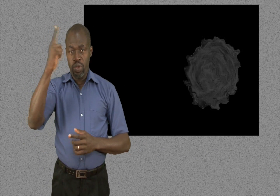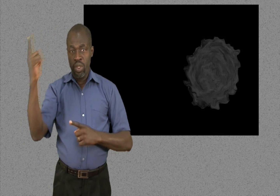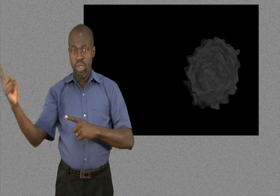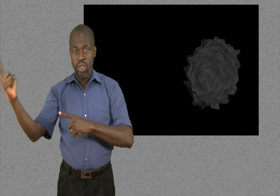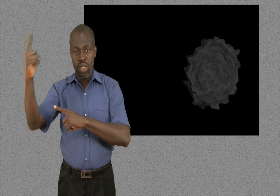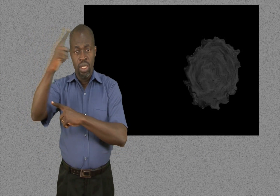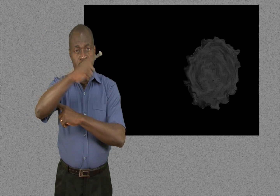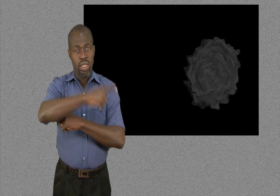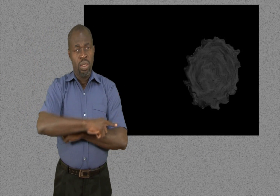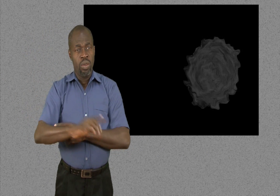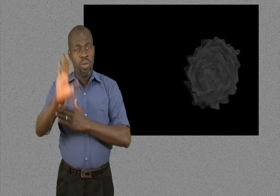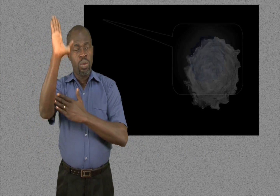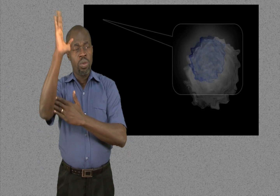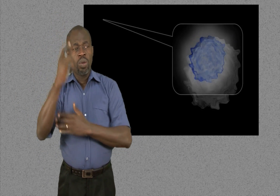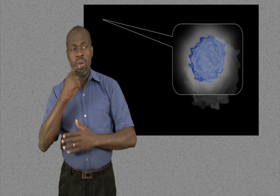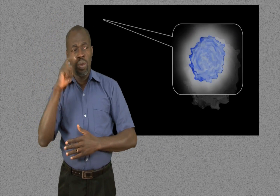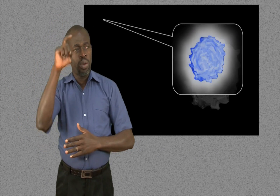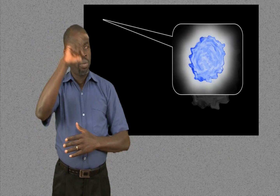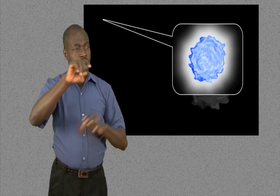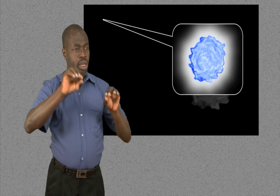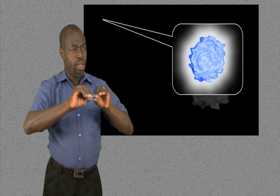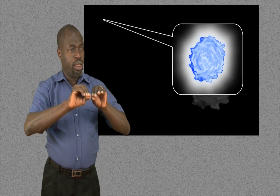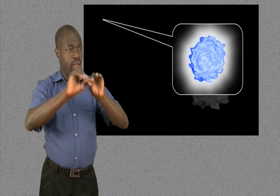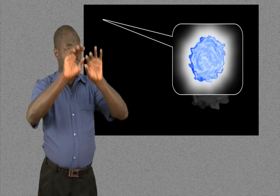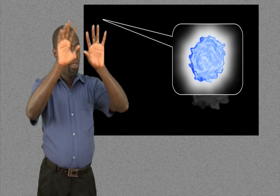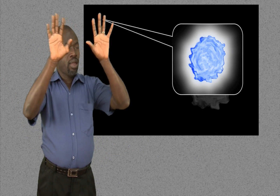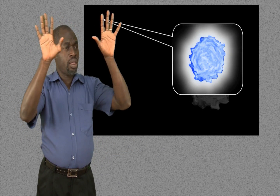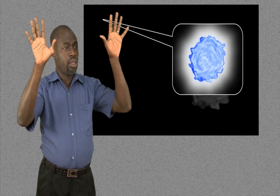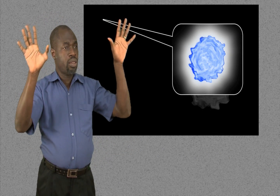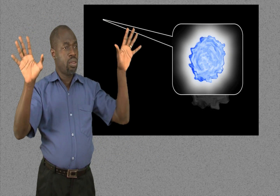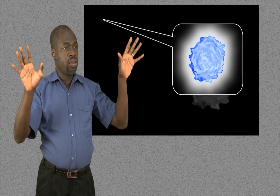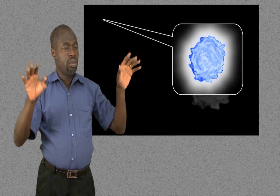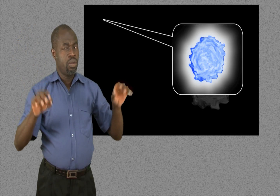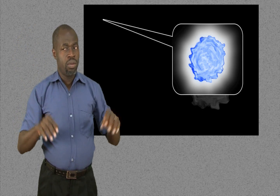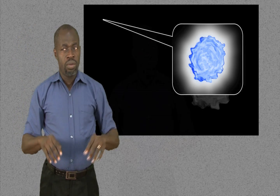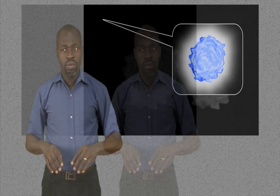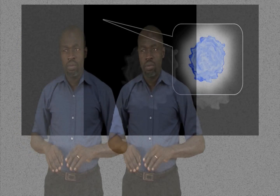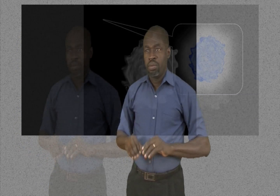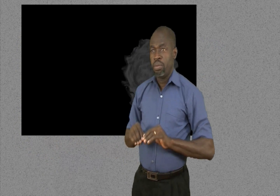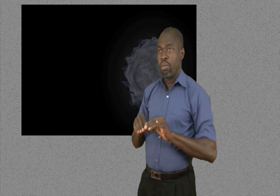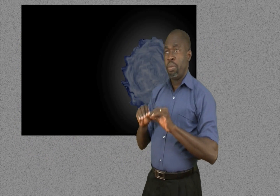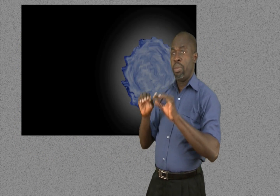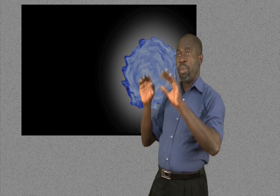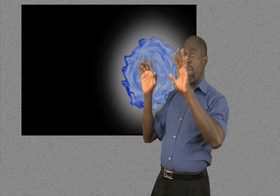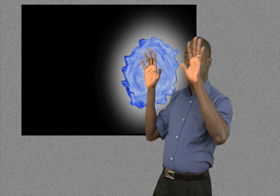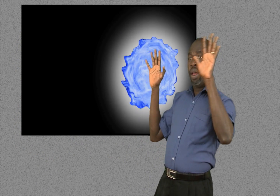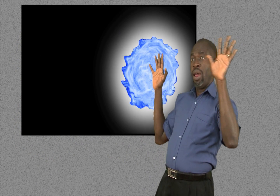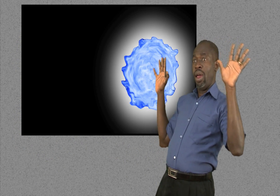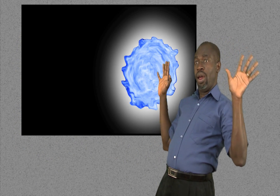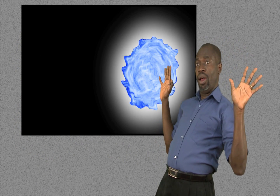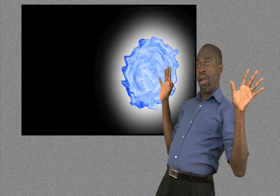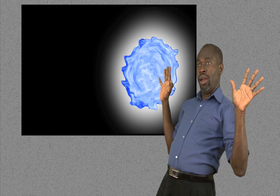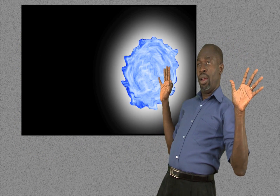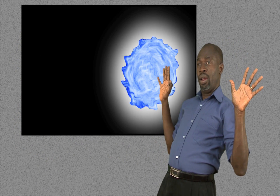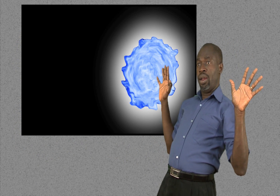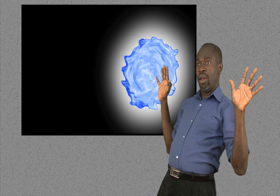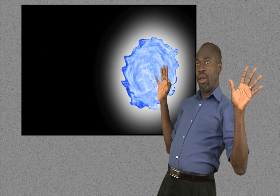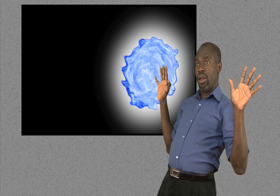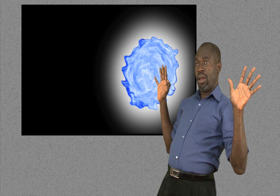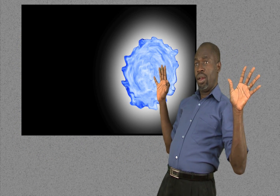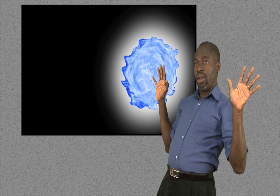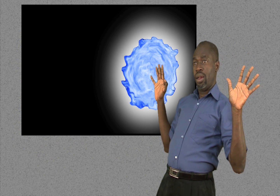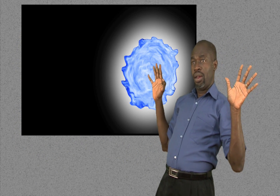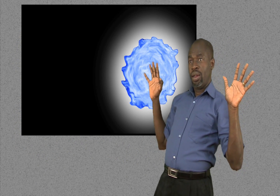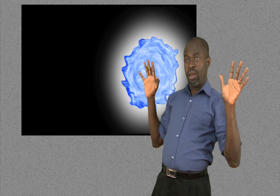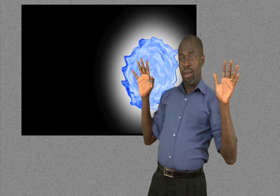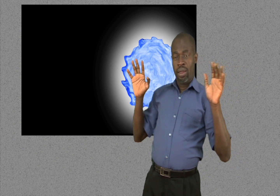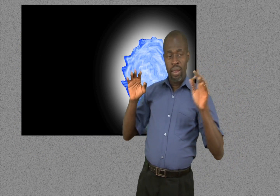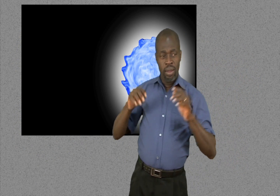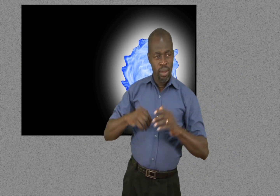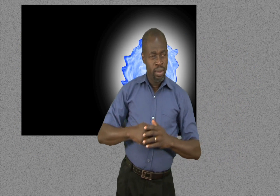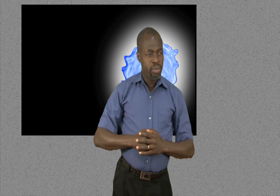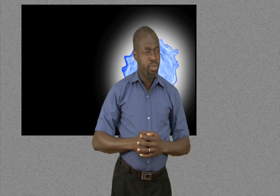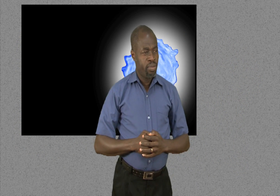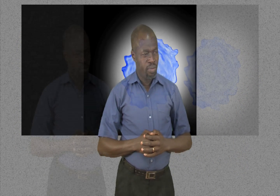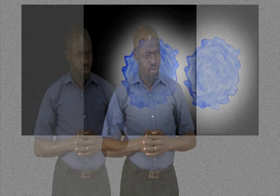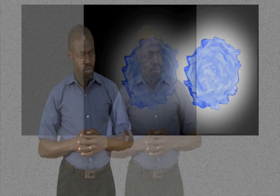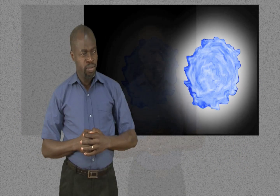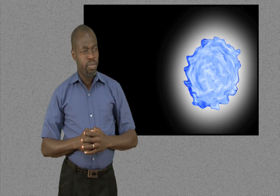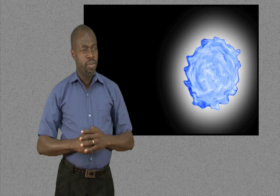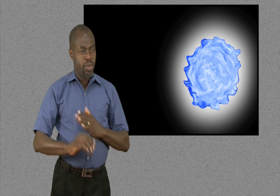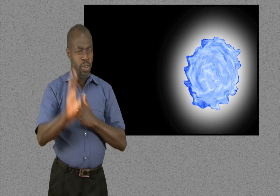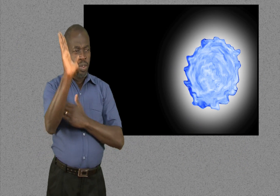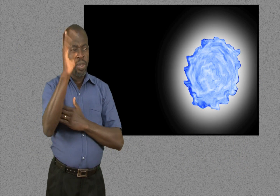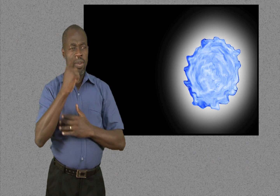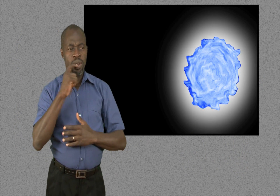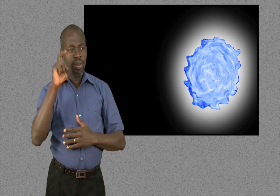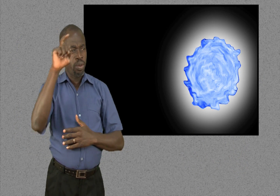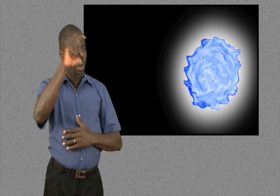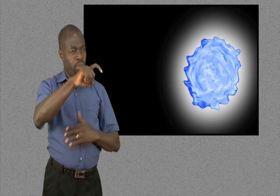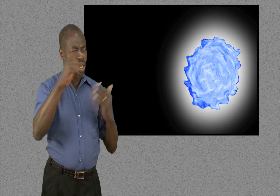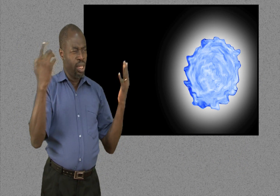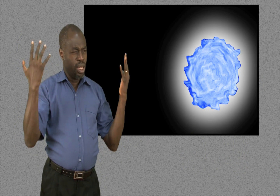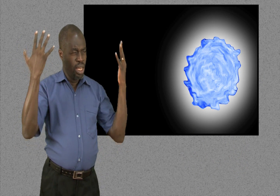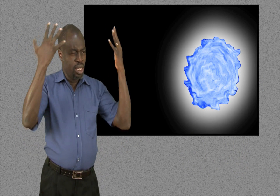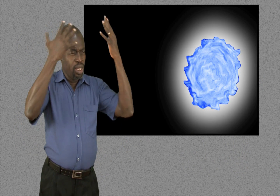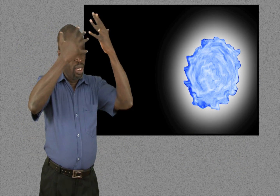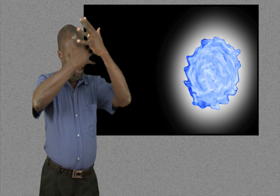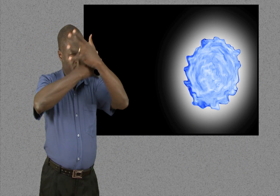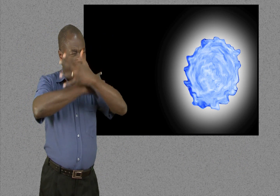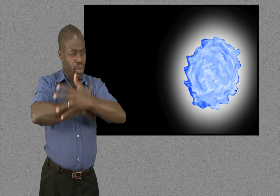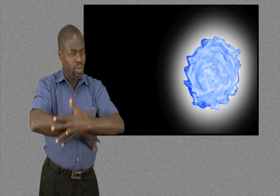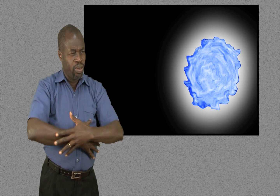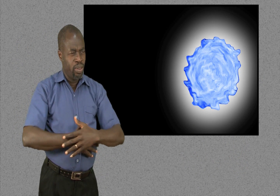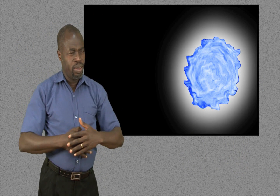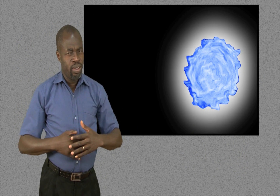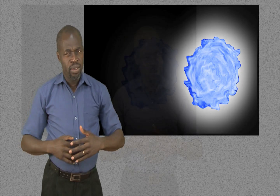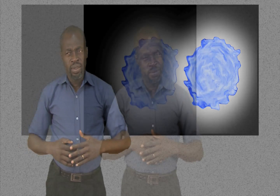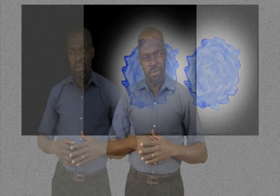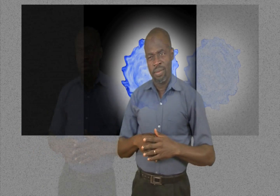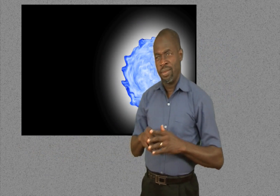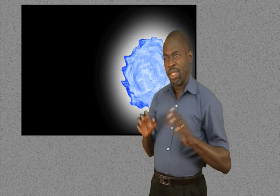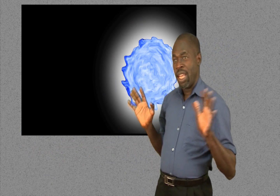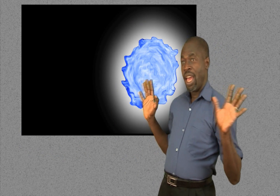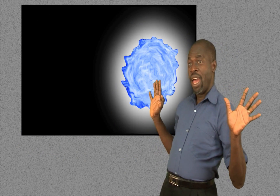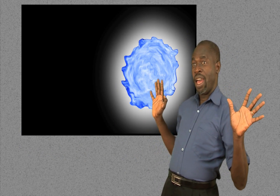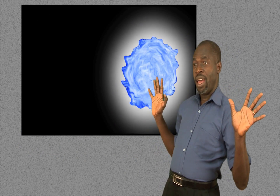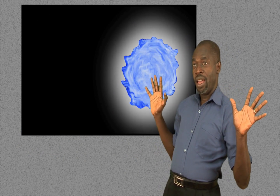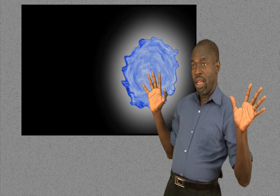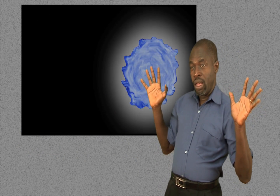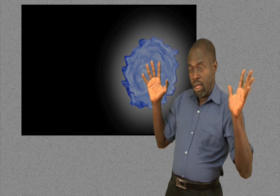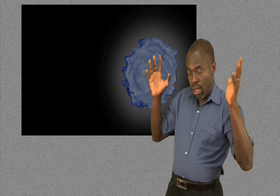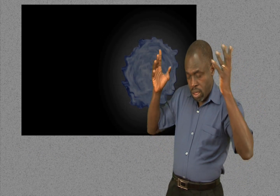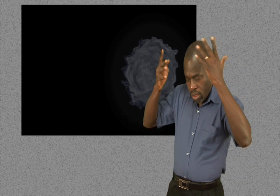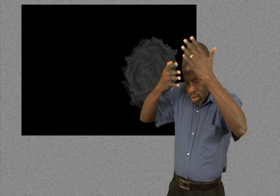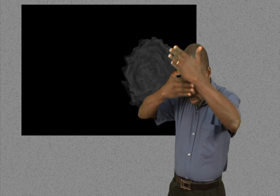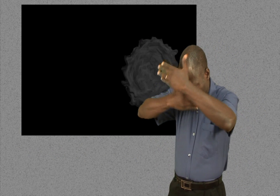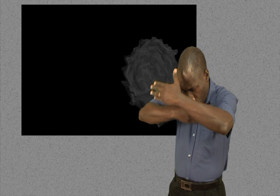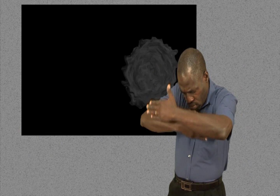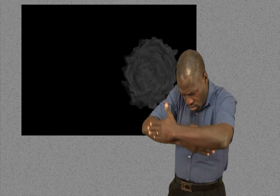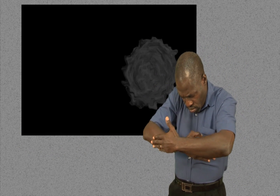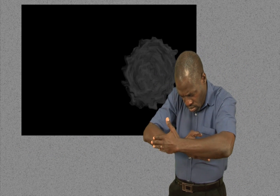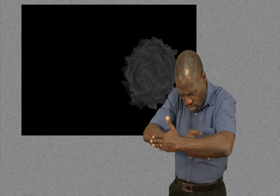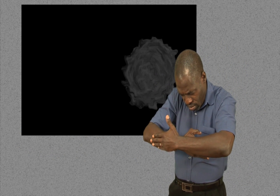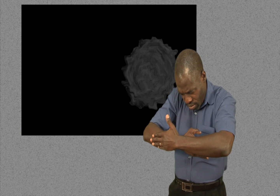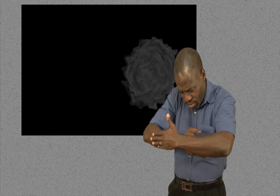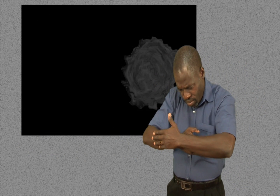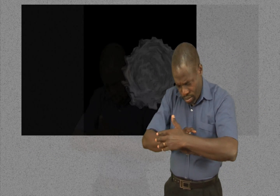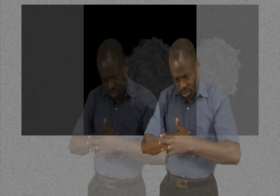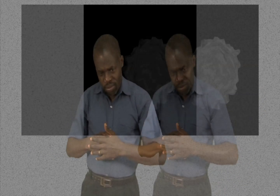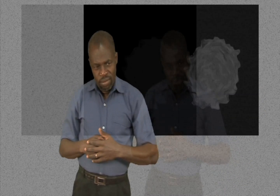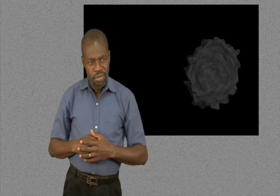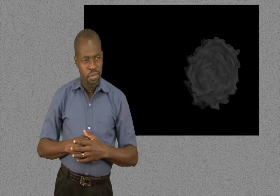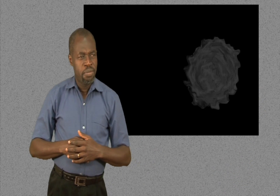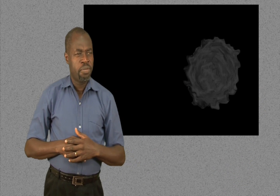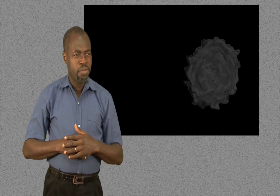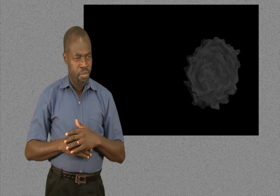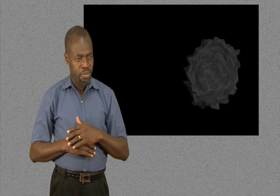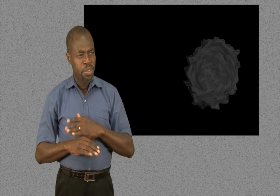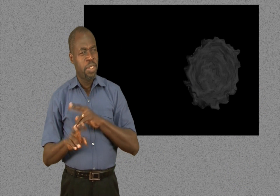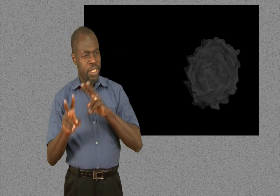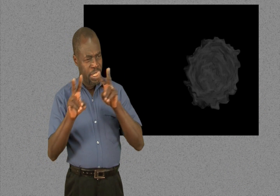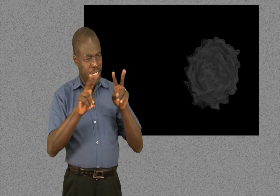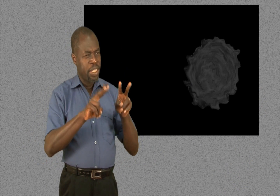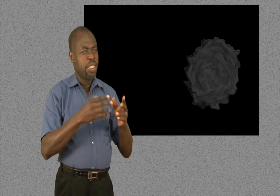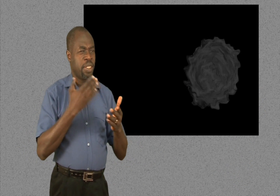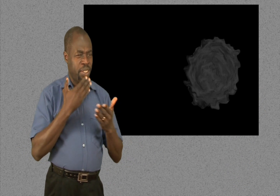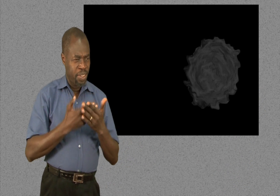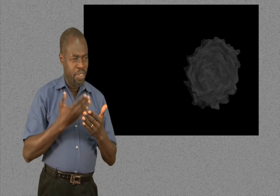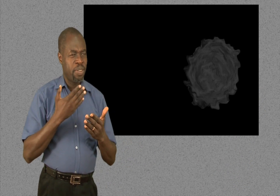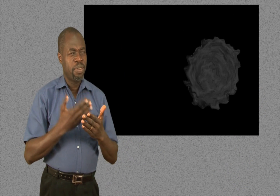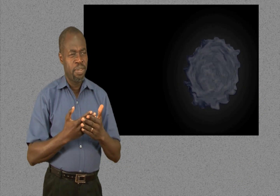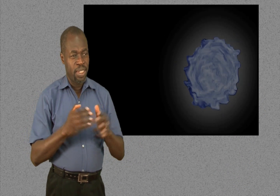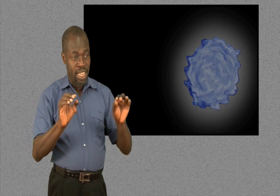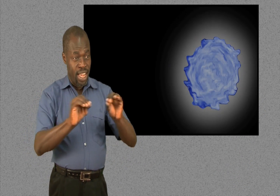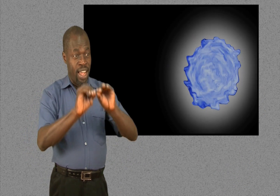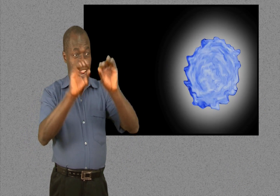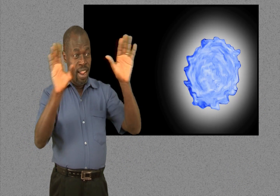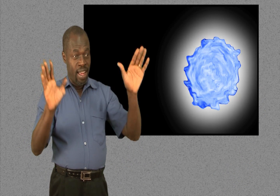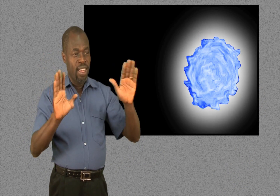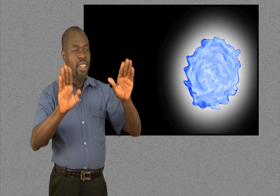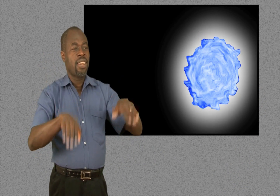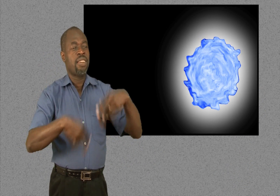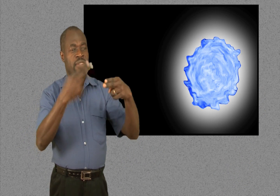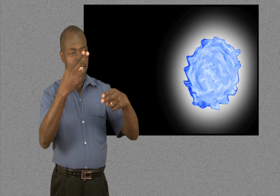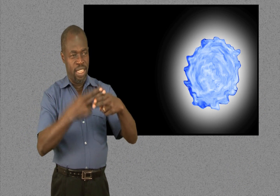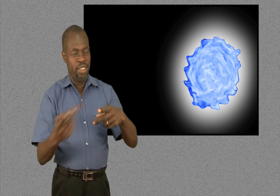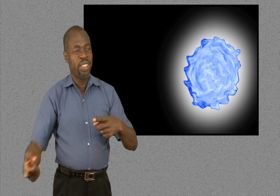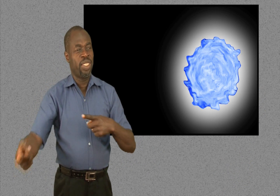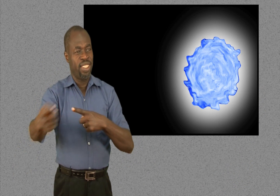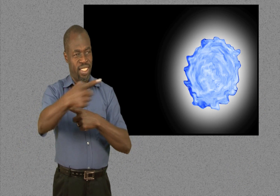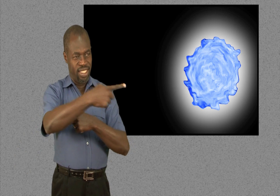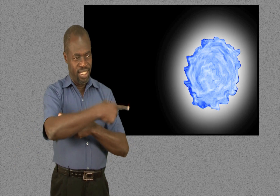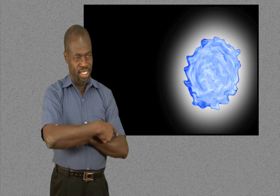And God said, “Let there be light,” and there was light. And God saw that the light was good, and He separated the light from the darkness. God called the light “day,” and the darkness He called “night.”